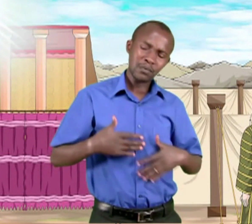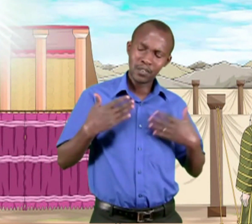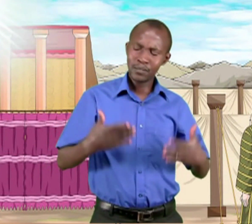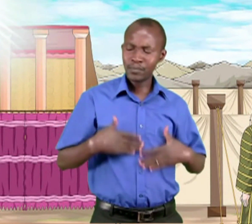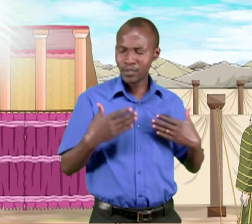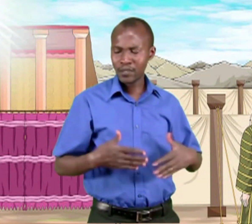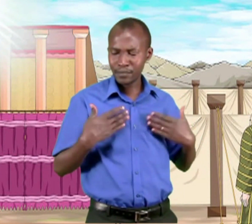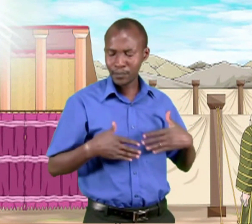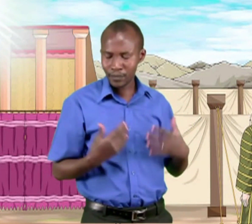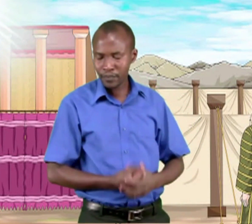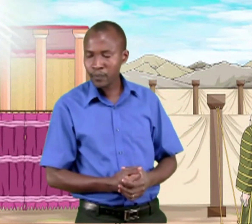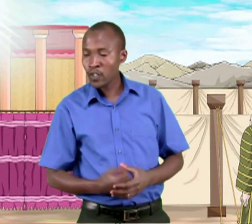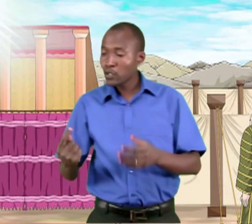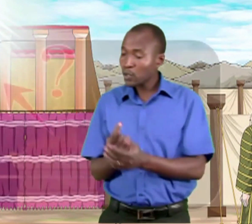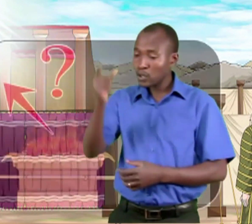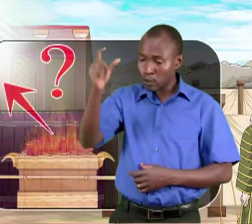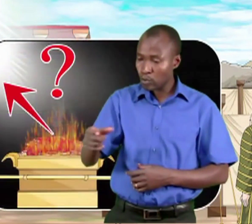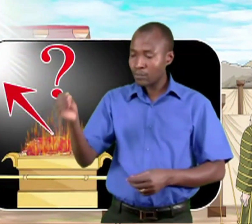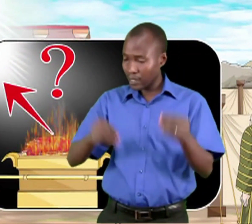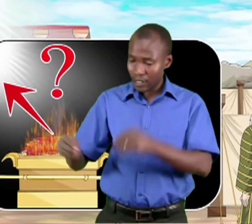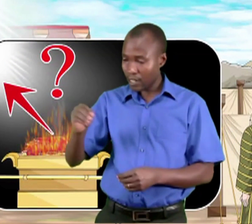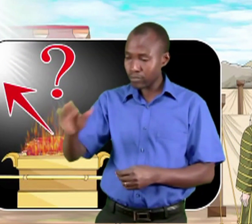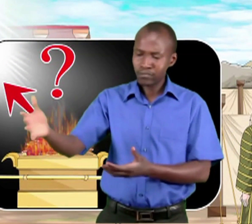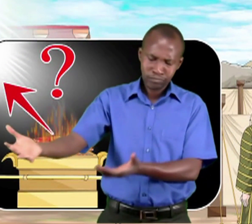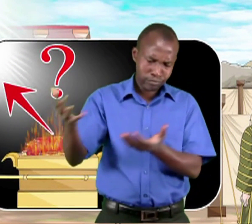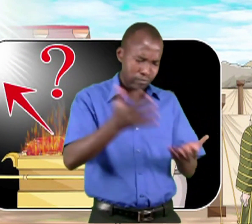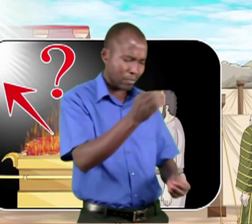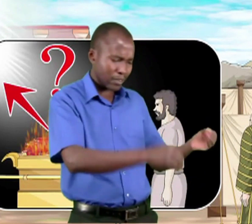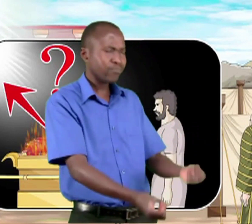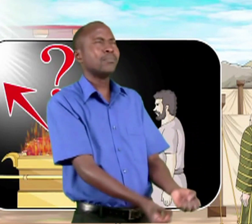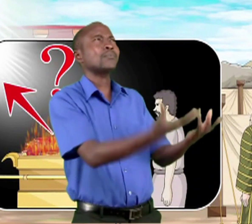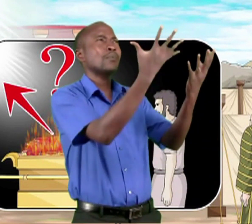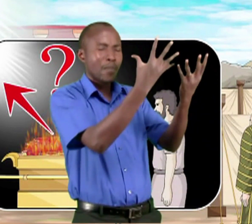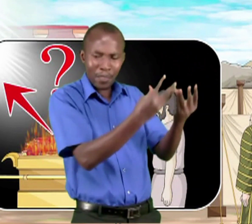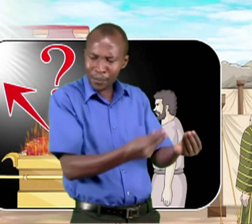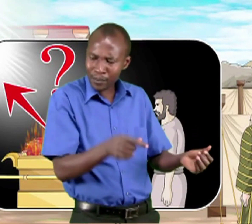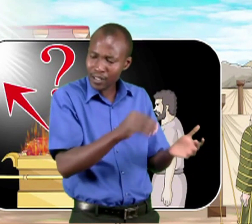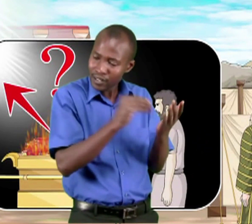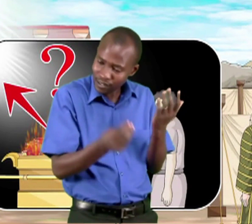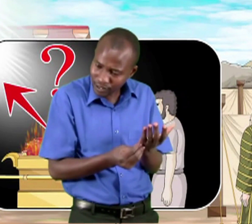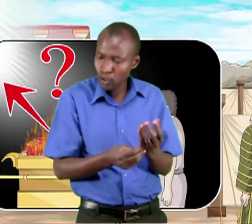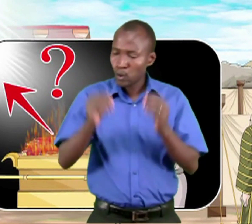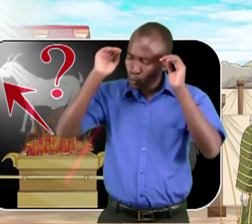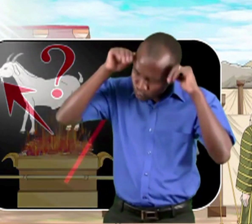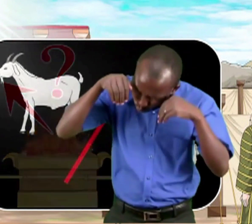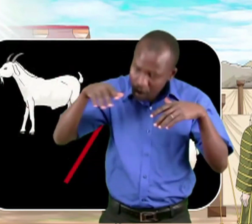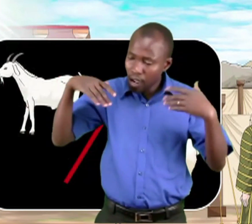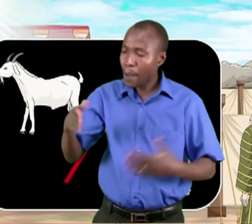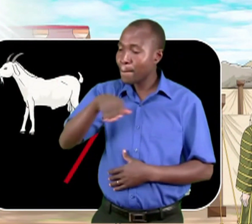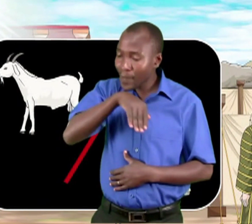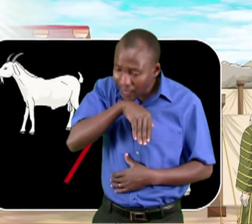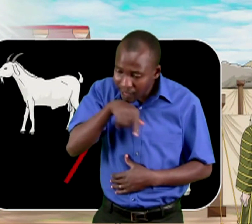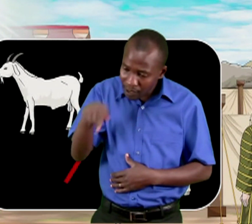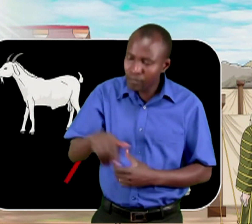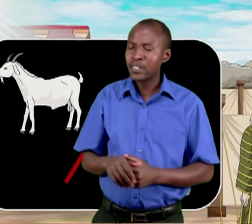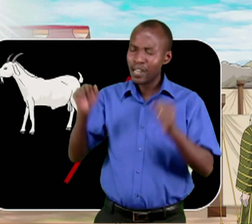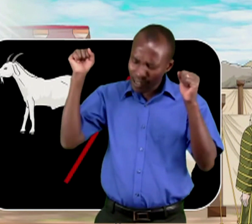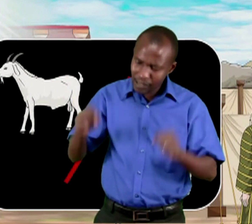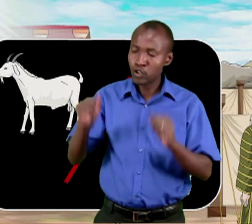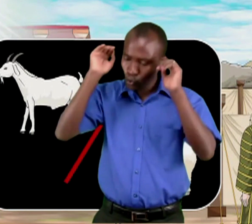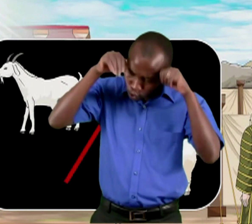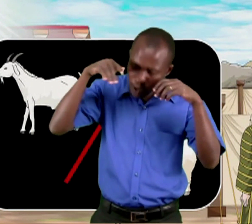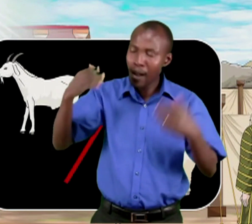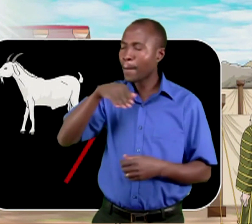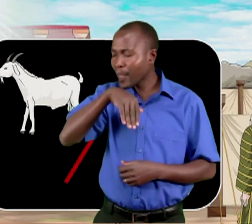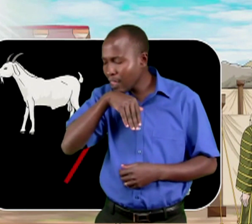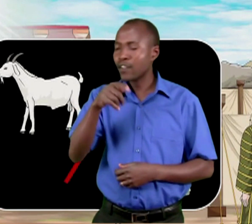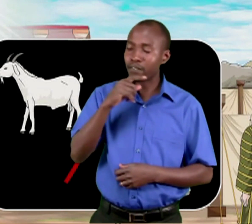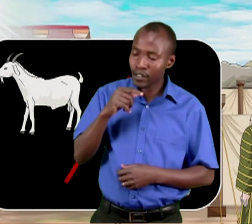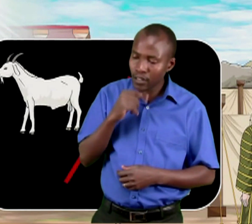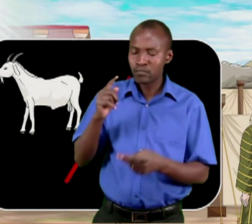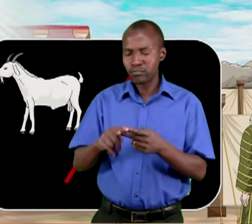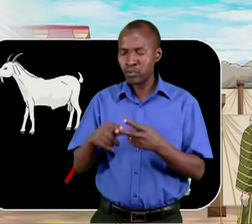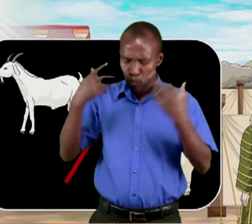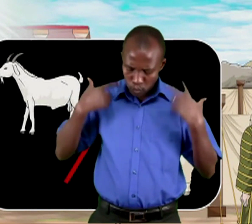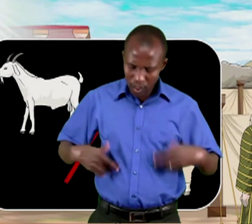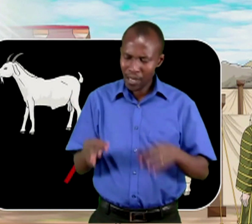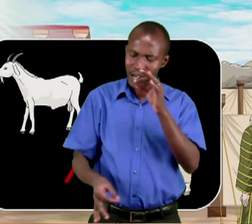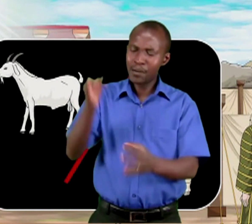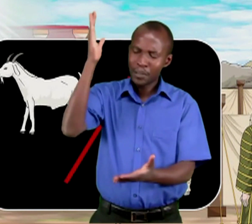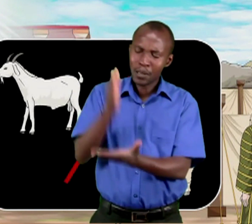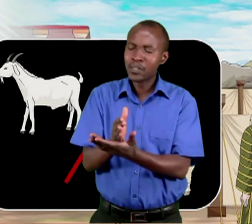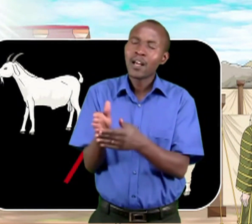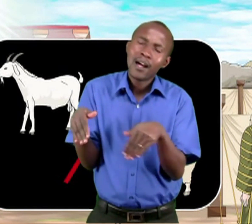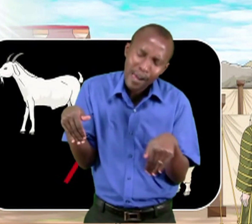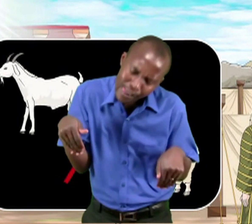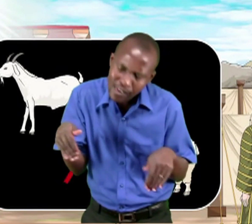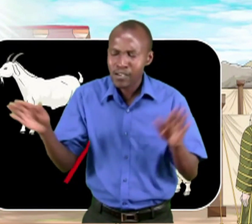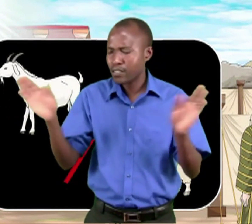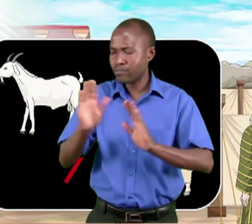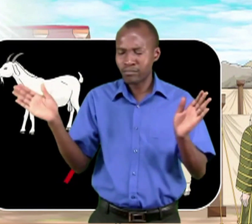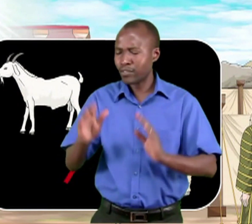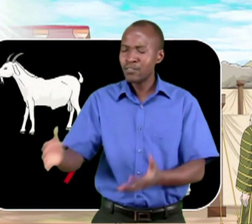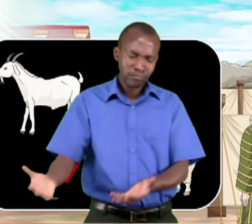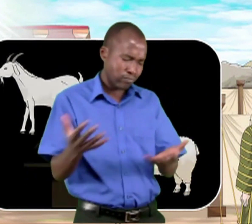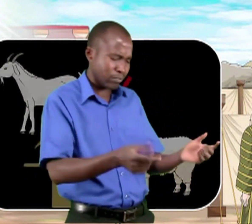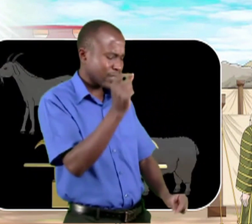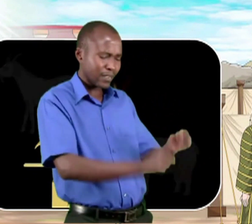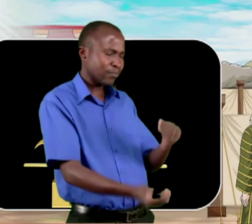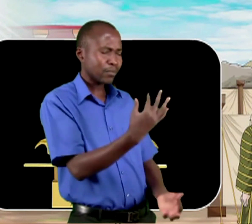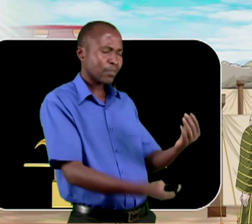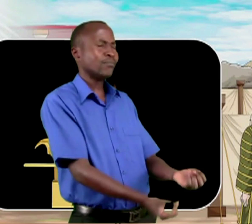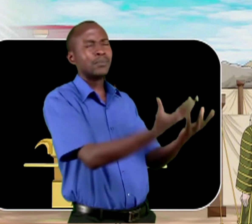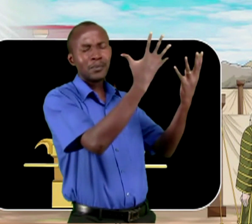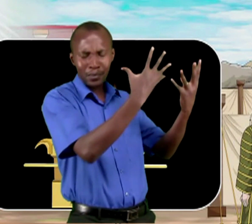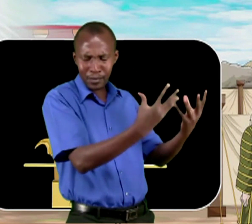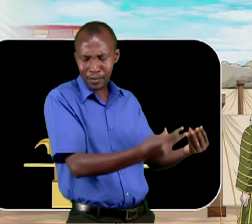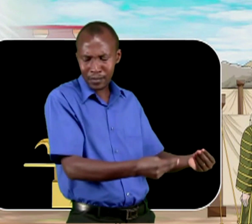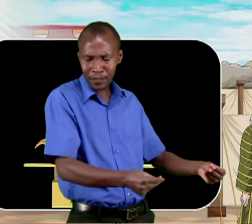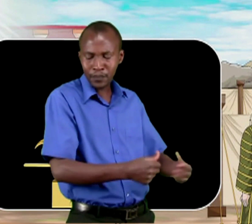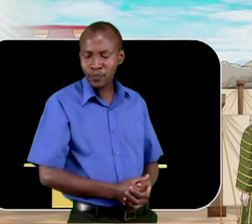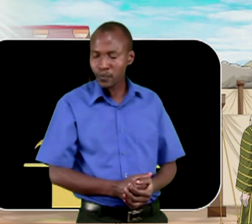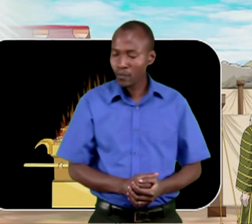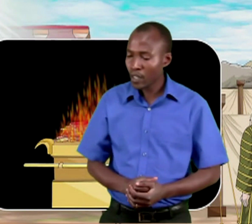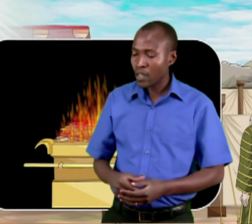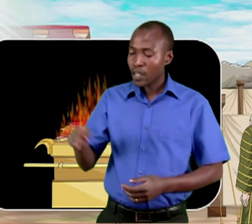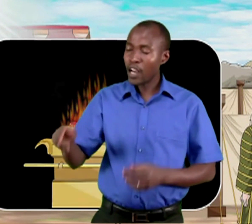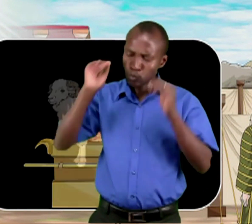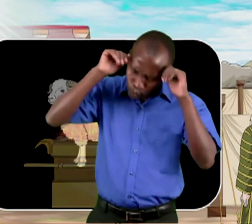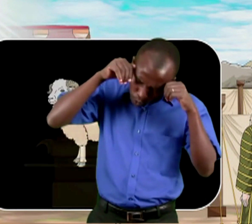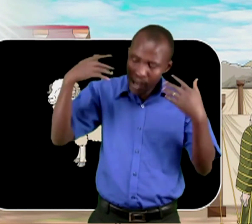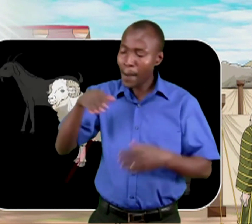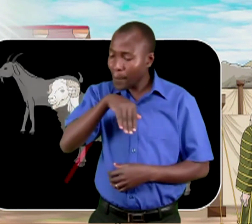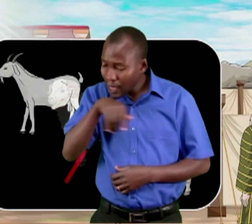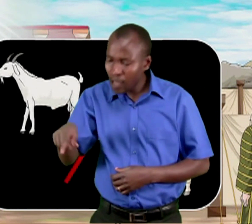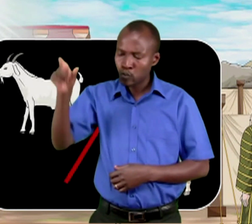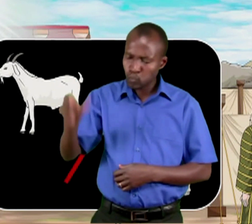If, however, one’s offering is a burnt offering from the flock—from the sheep or goats—he is to present an unblemished male.